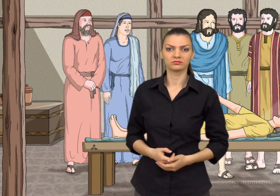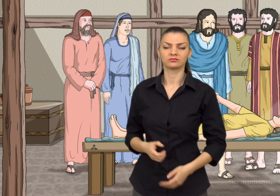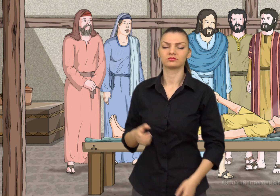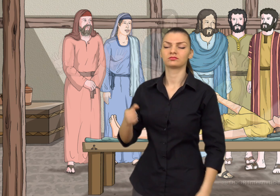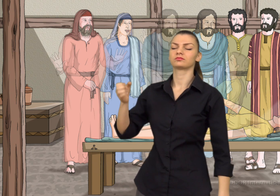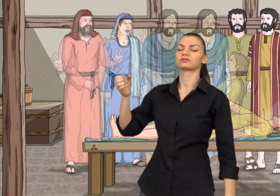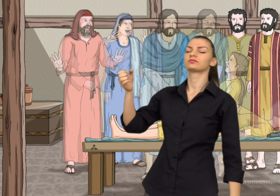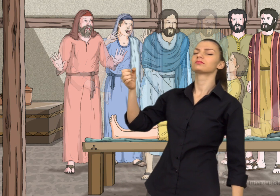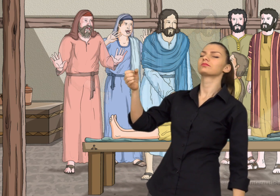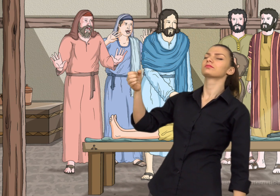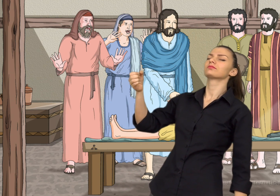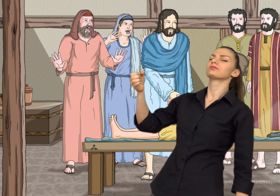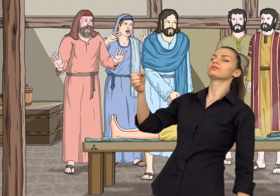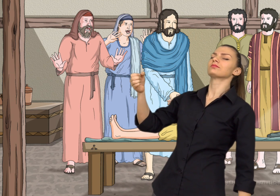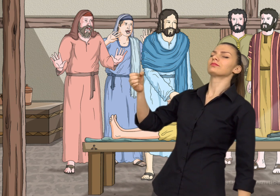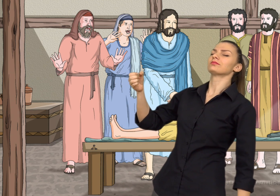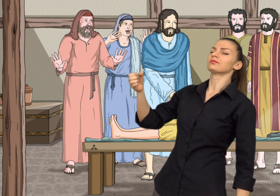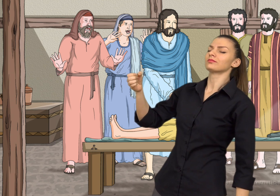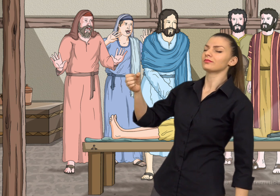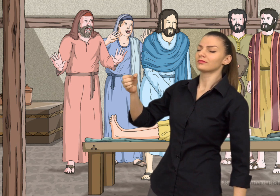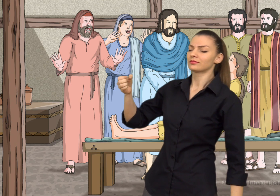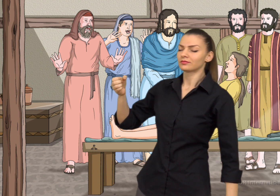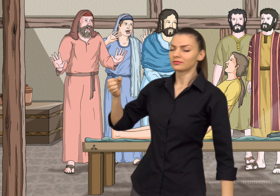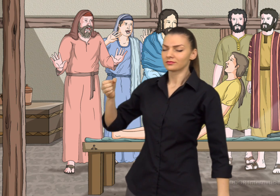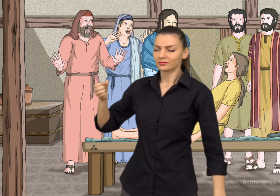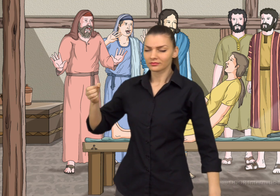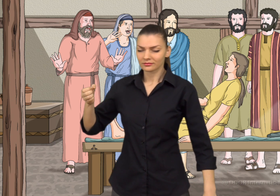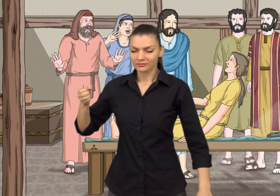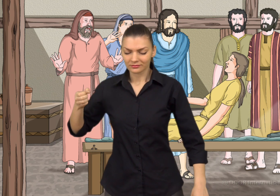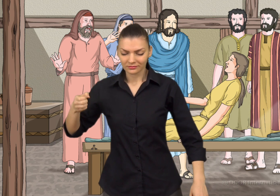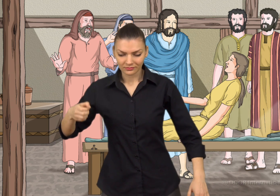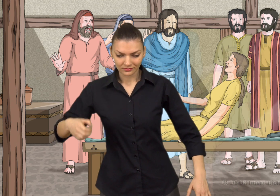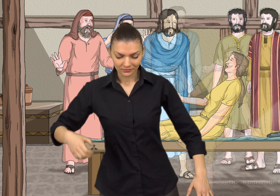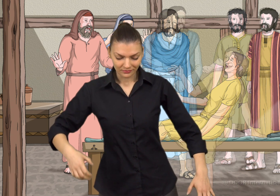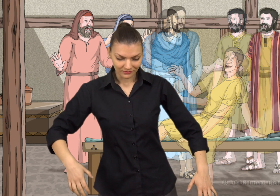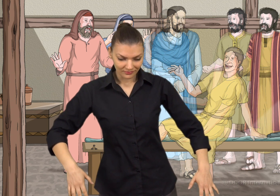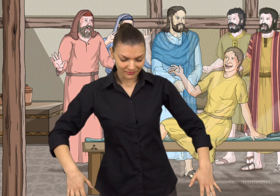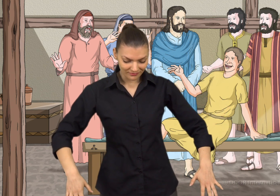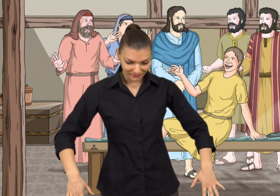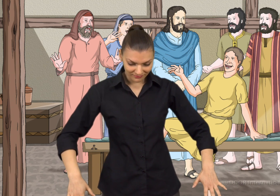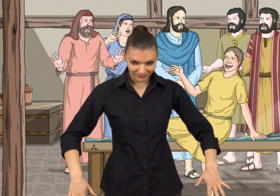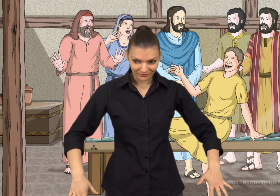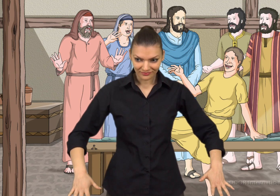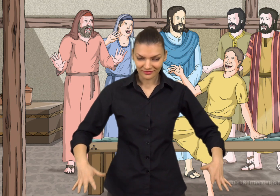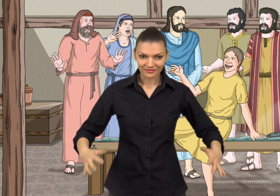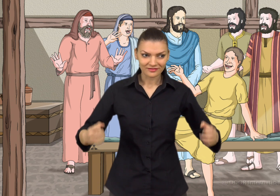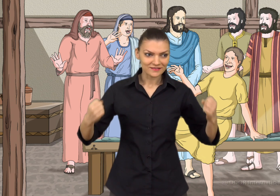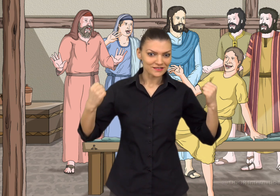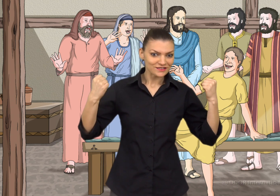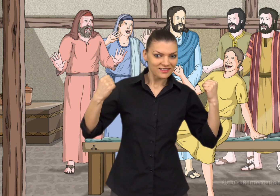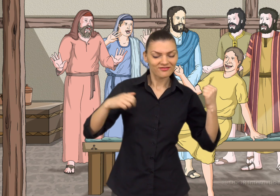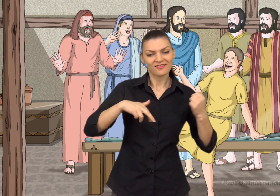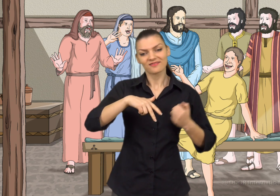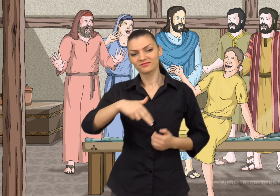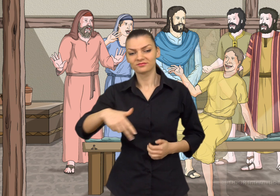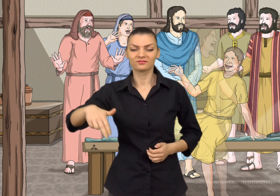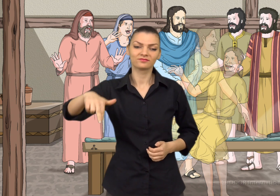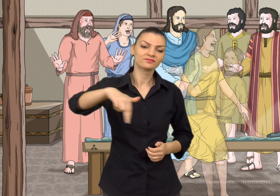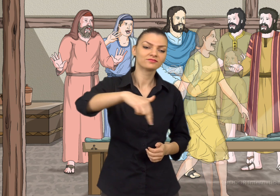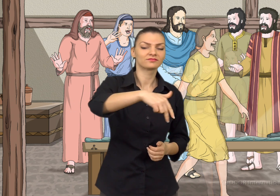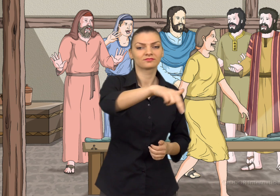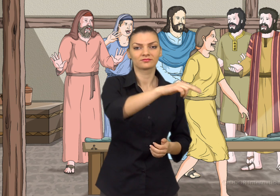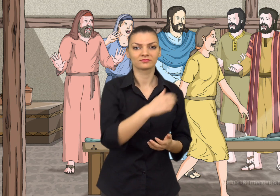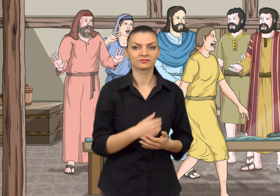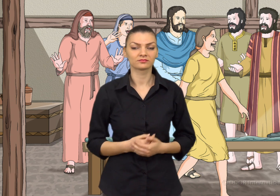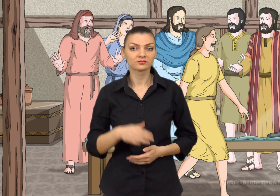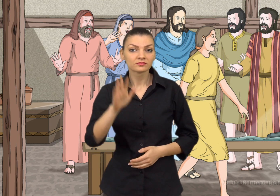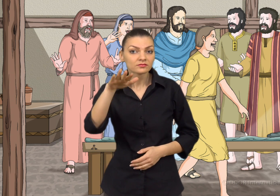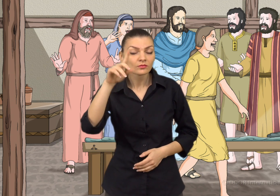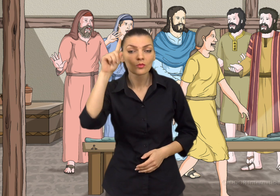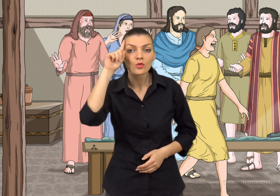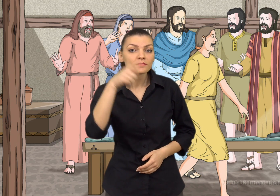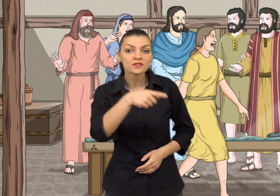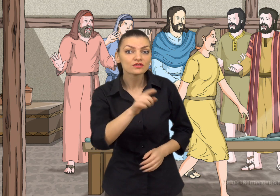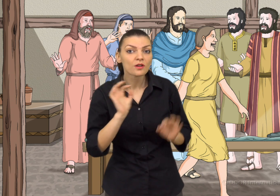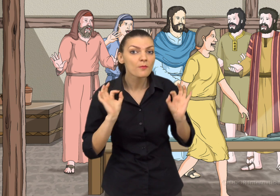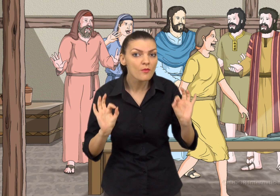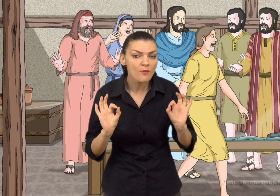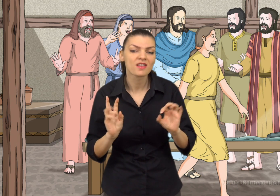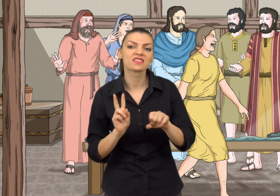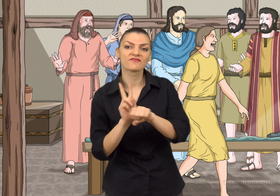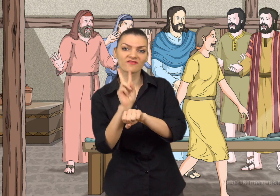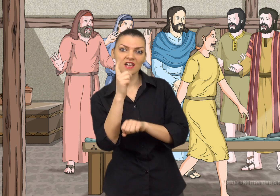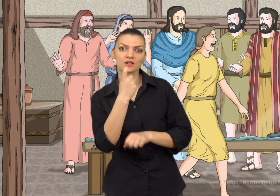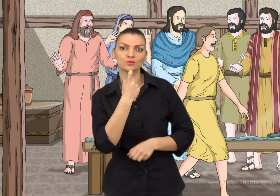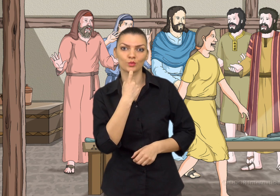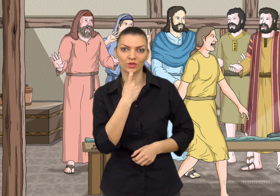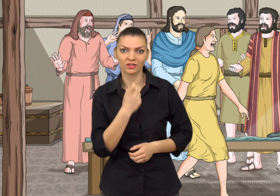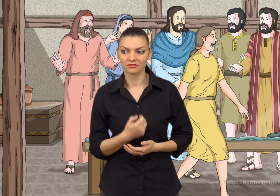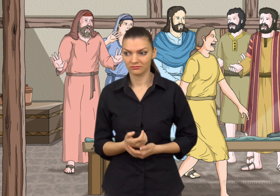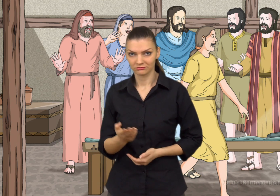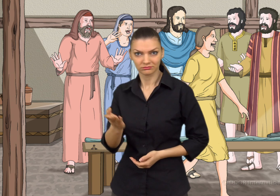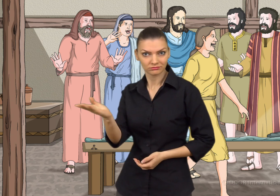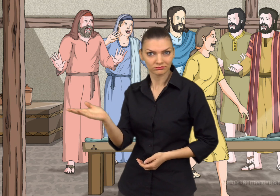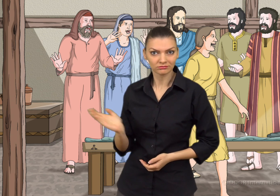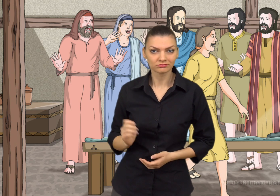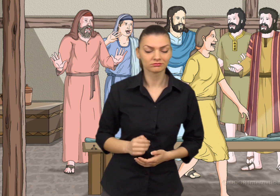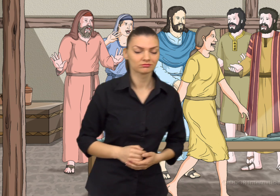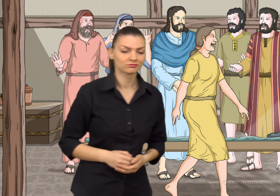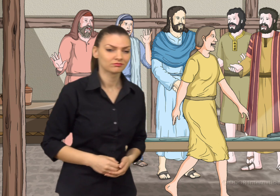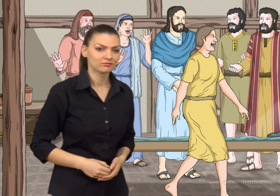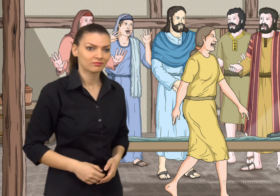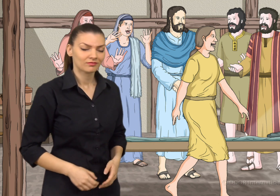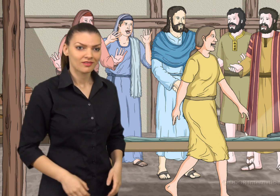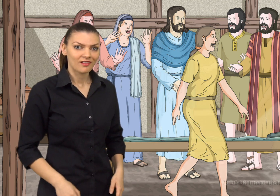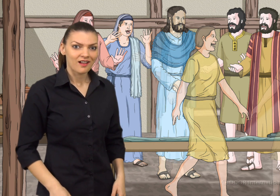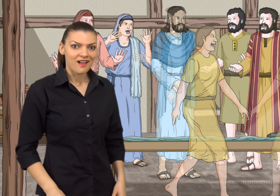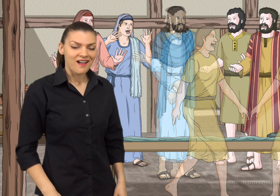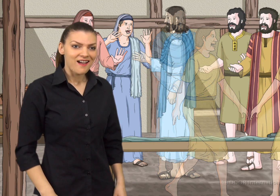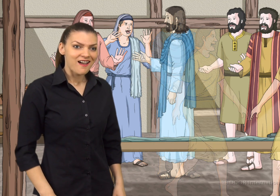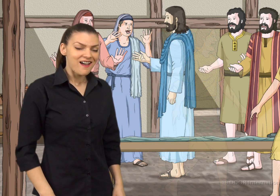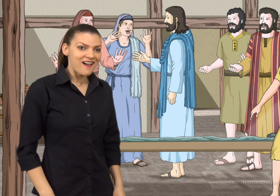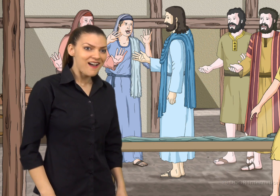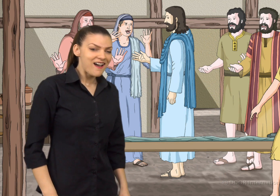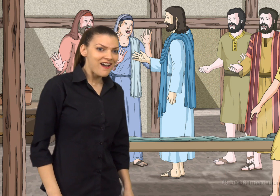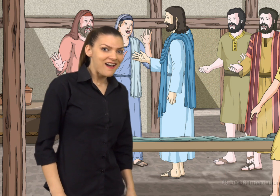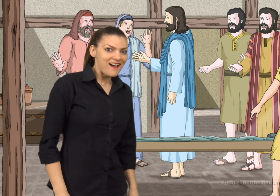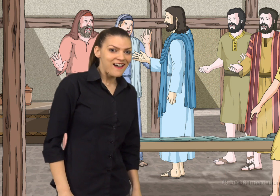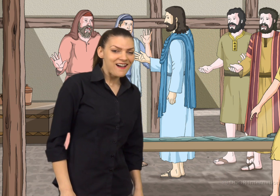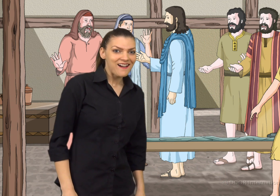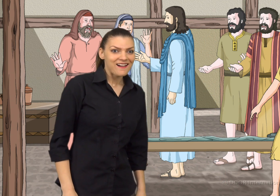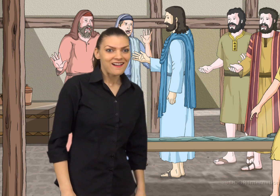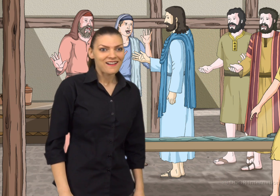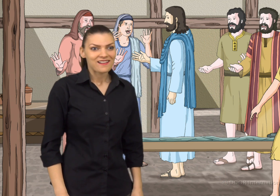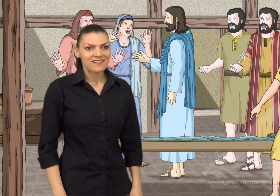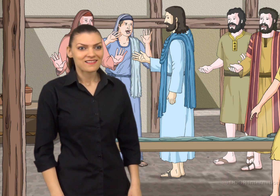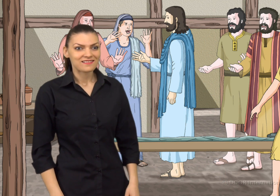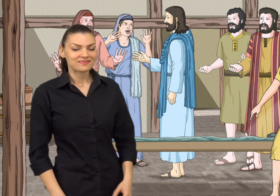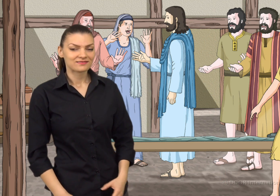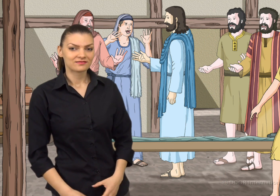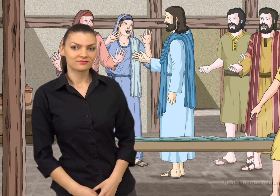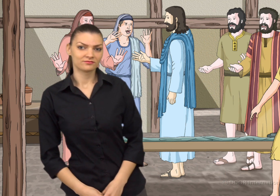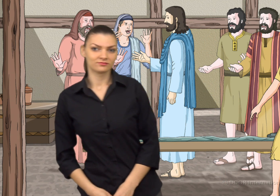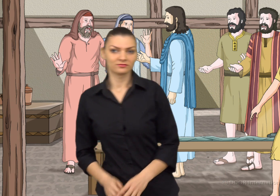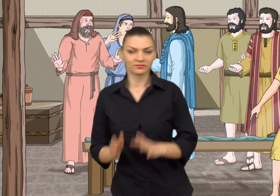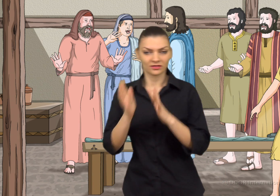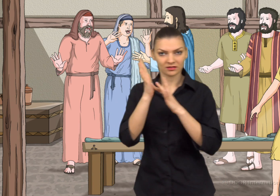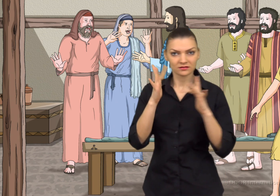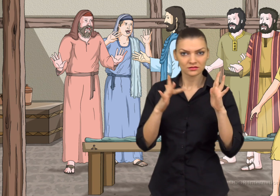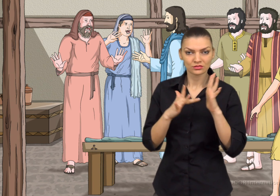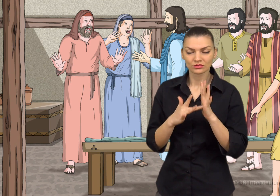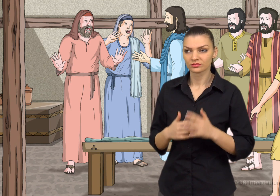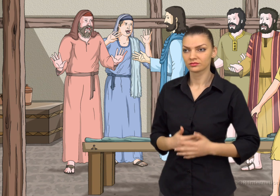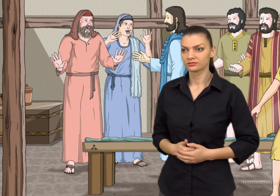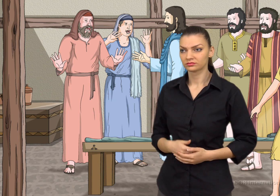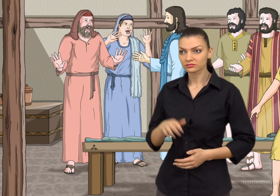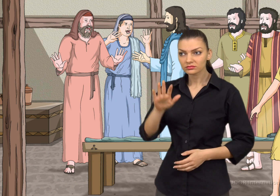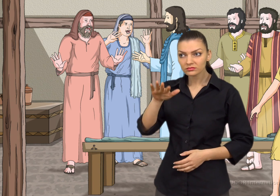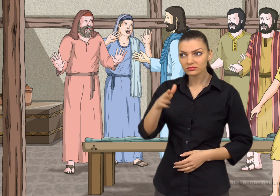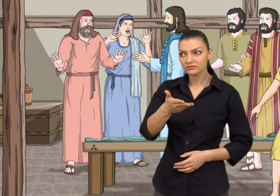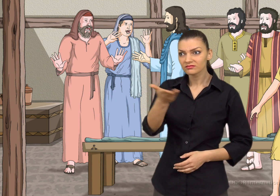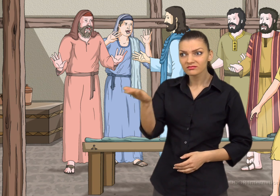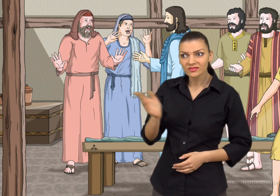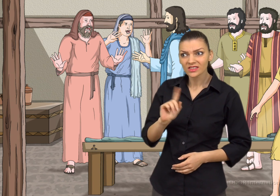Immediately the girl got up and began to walk around. She was twelve years old, and at once they were utterly astounded.